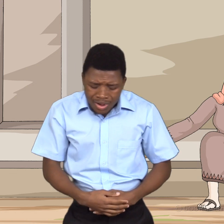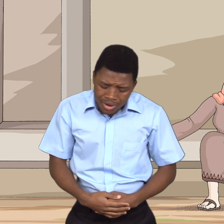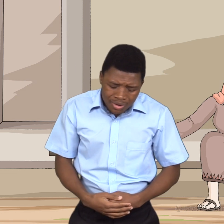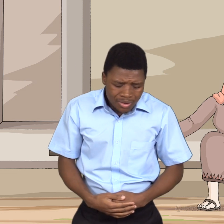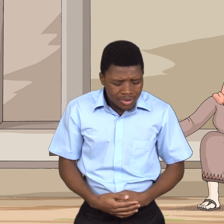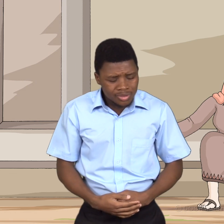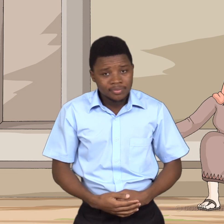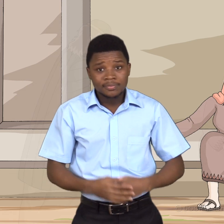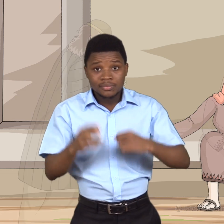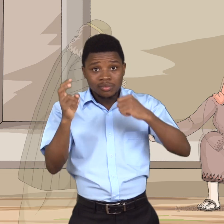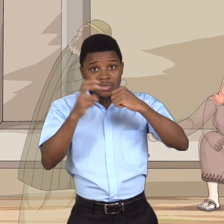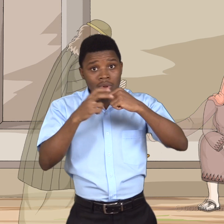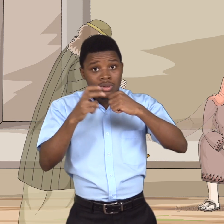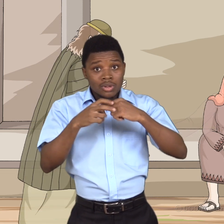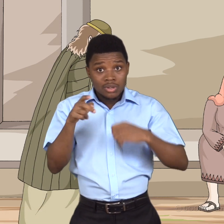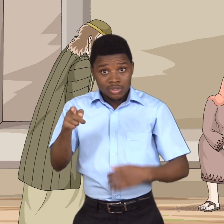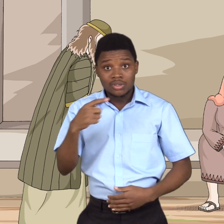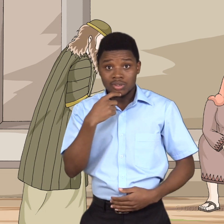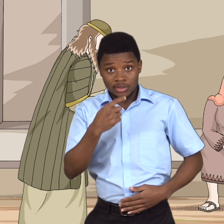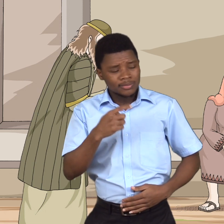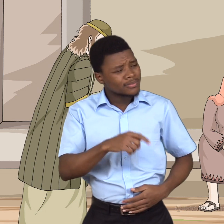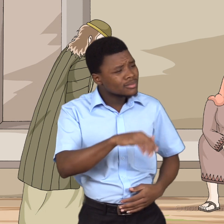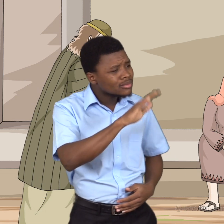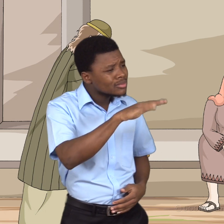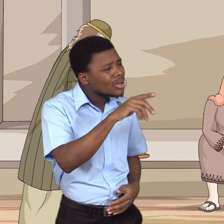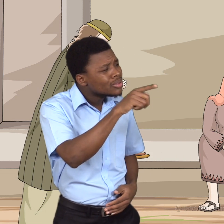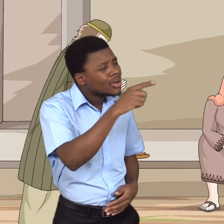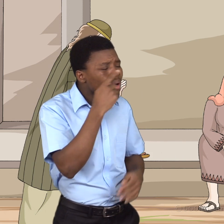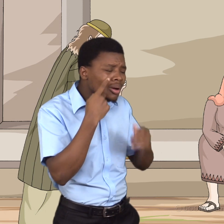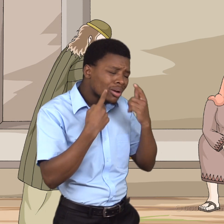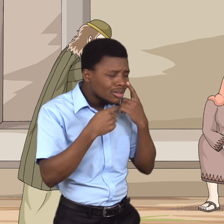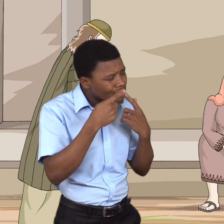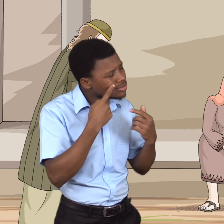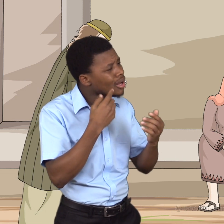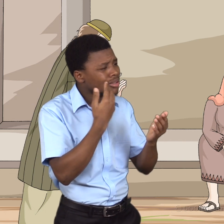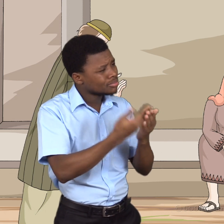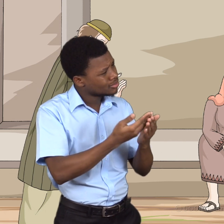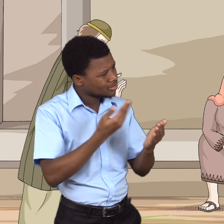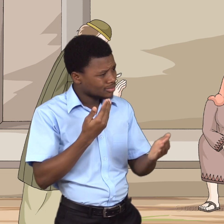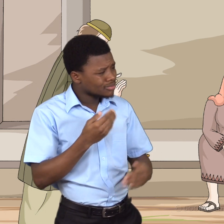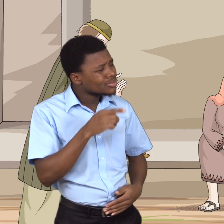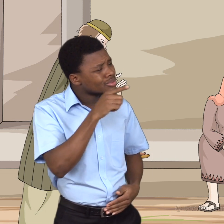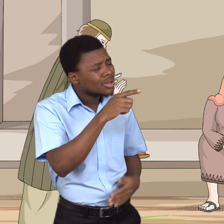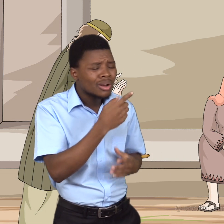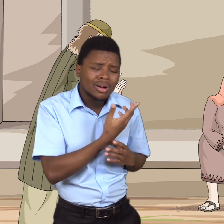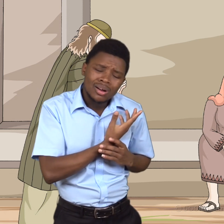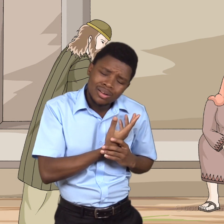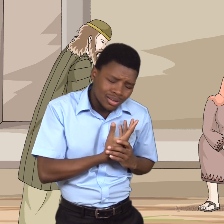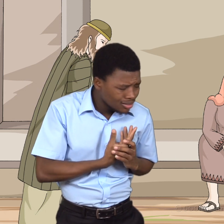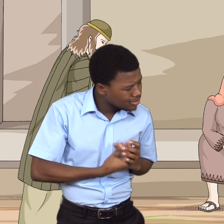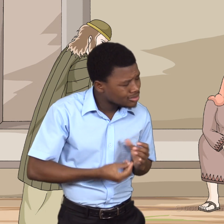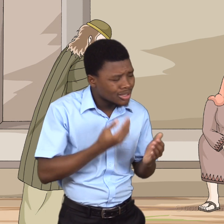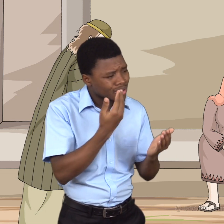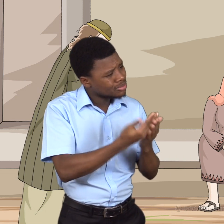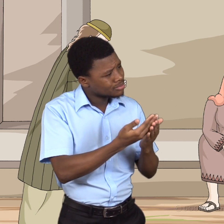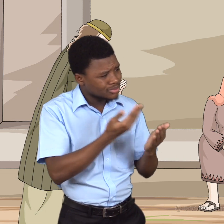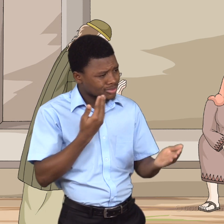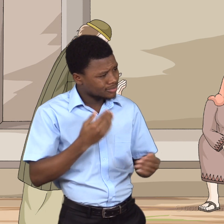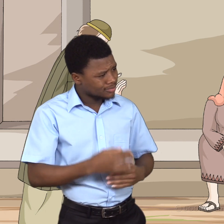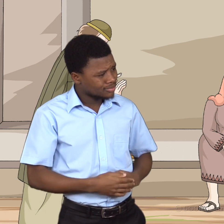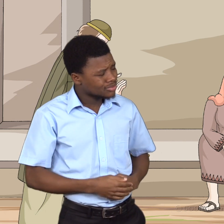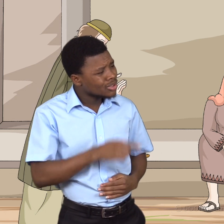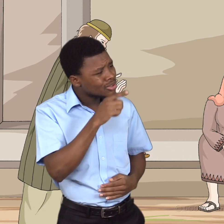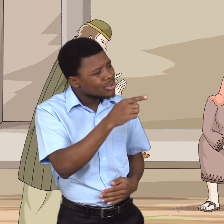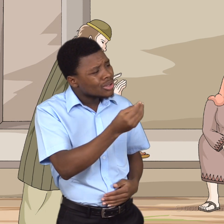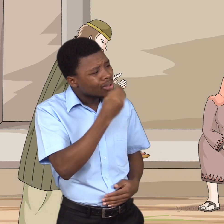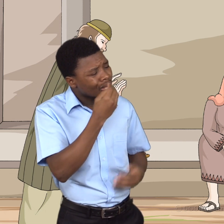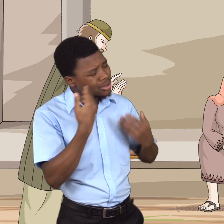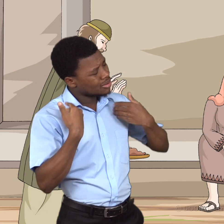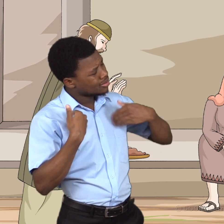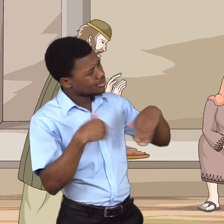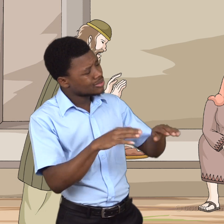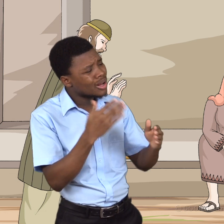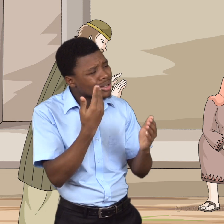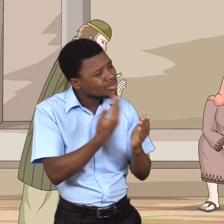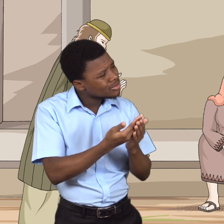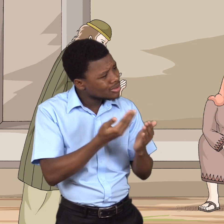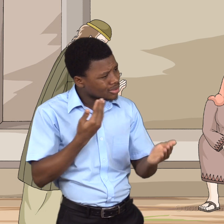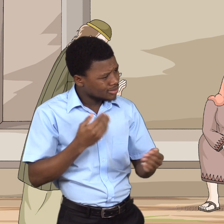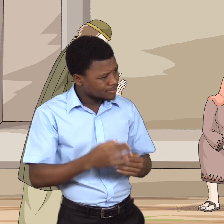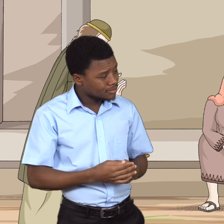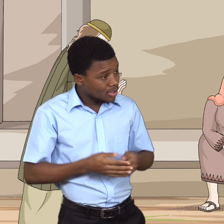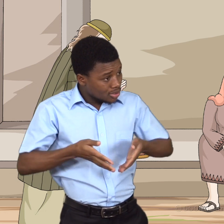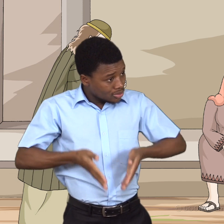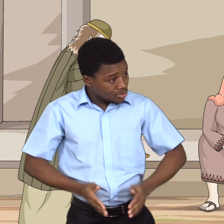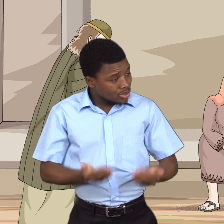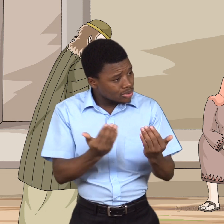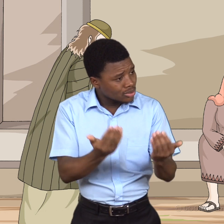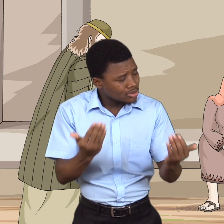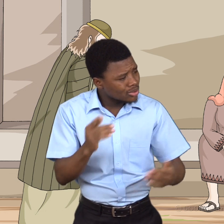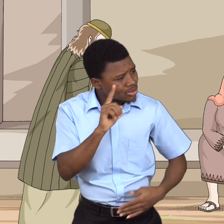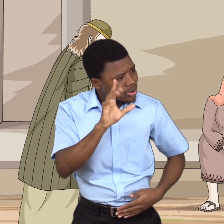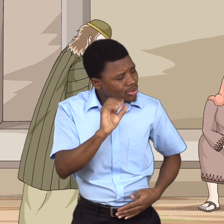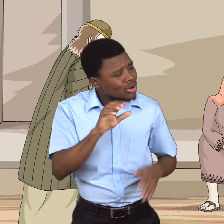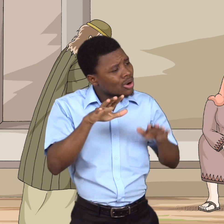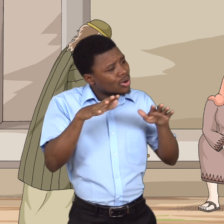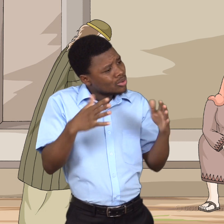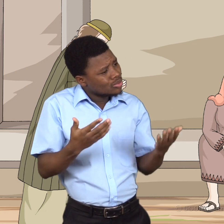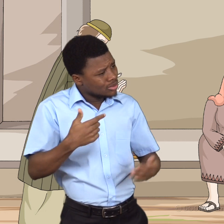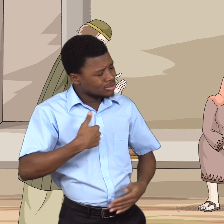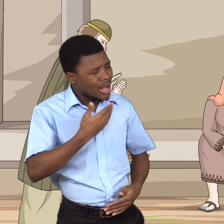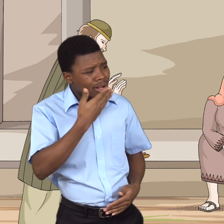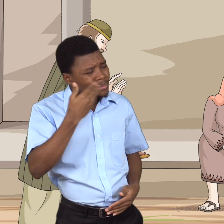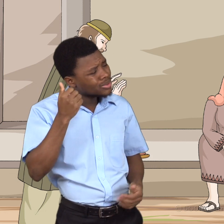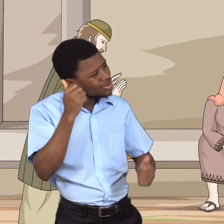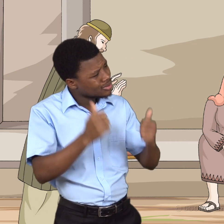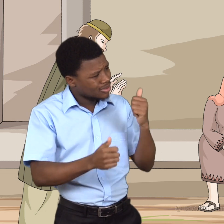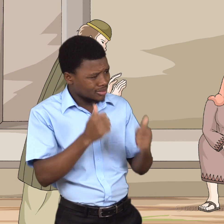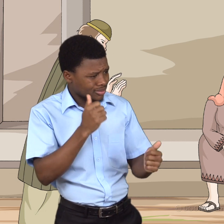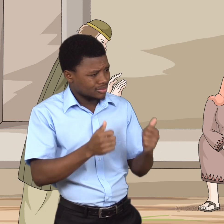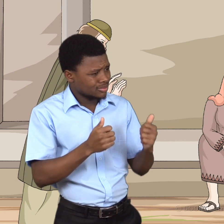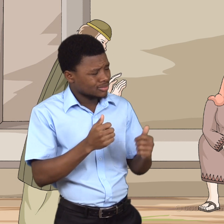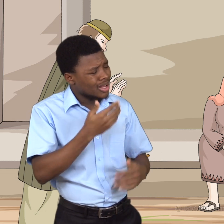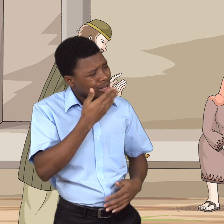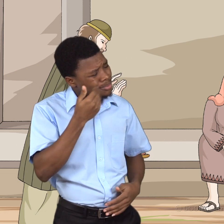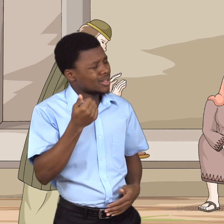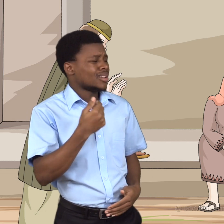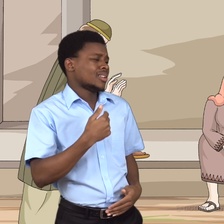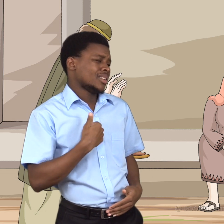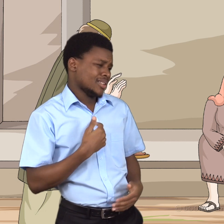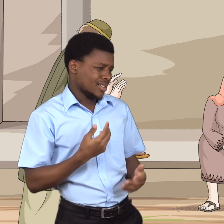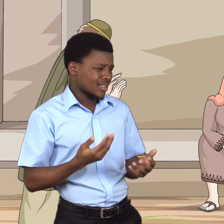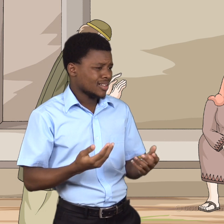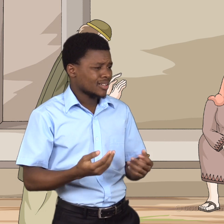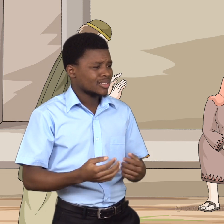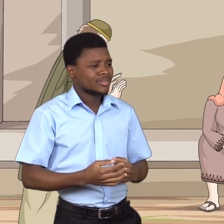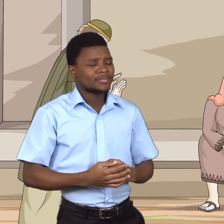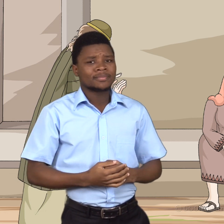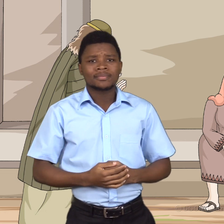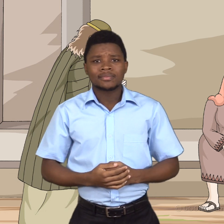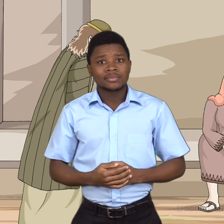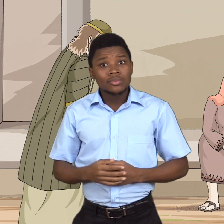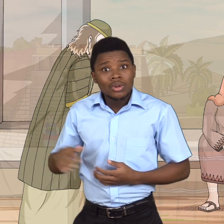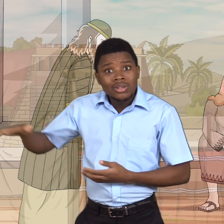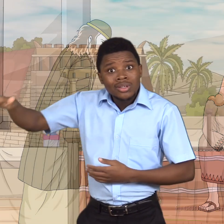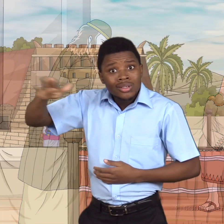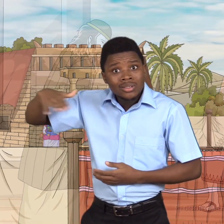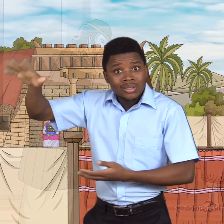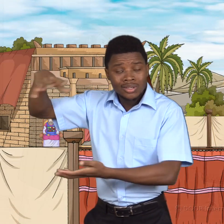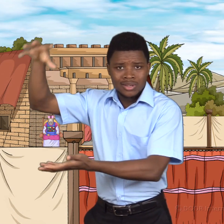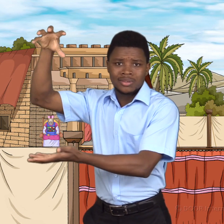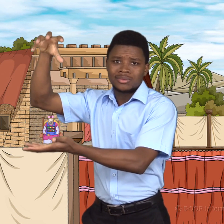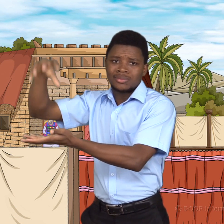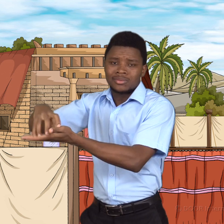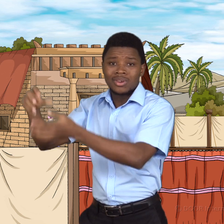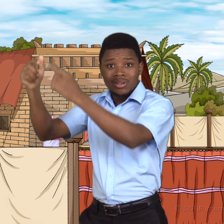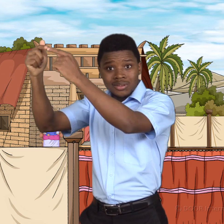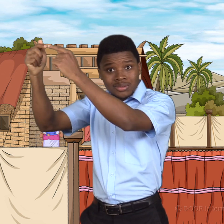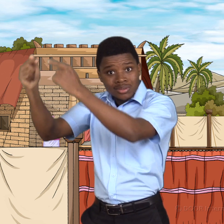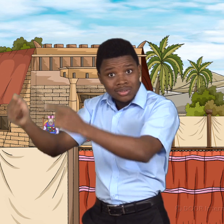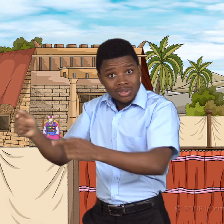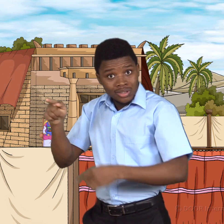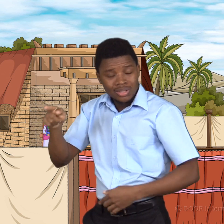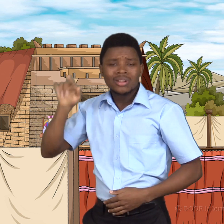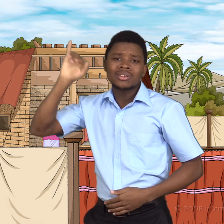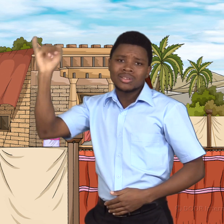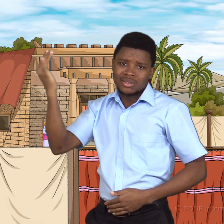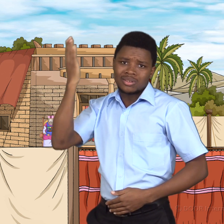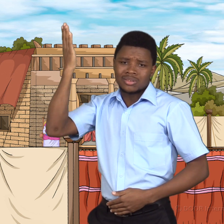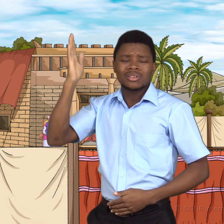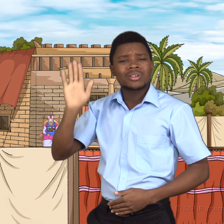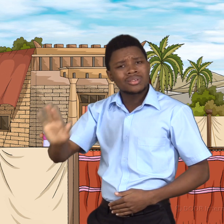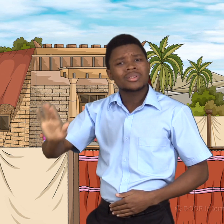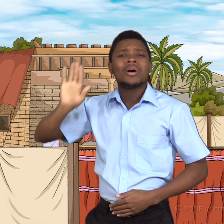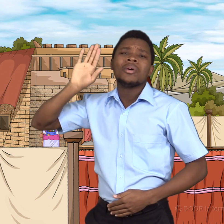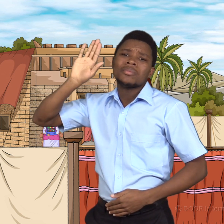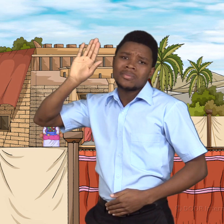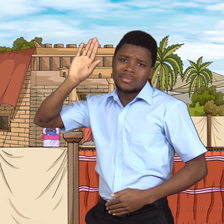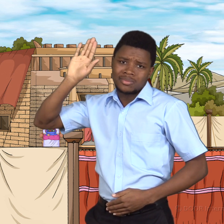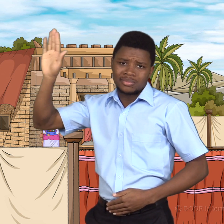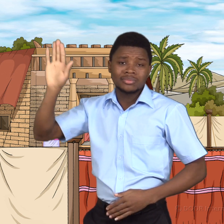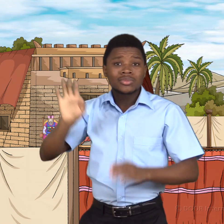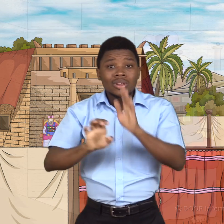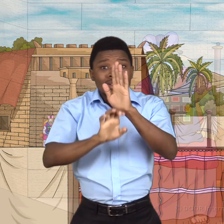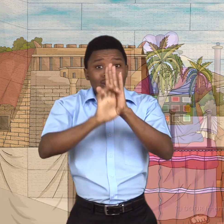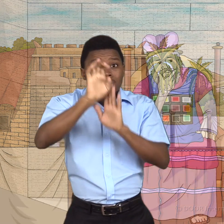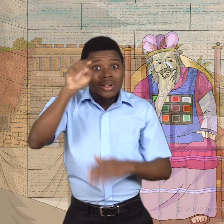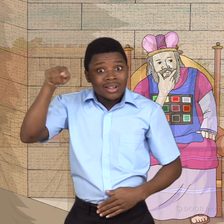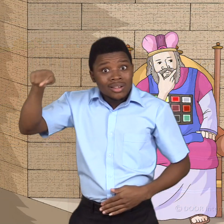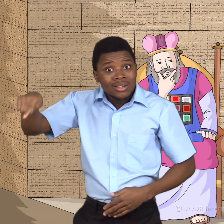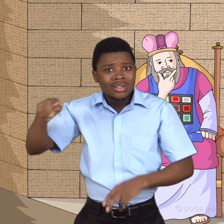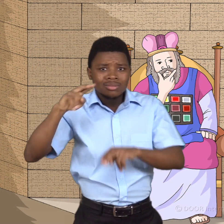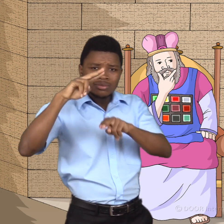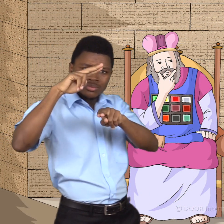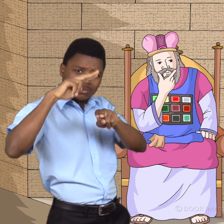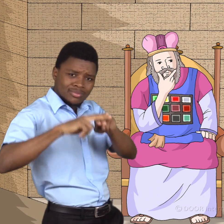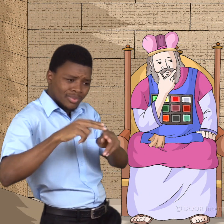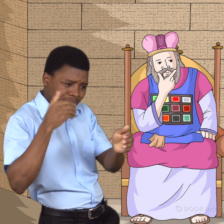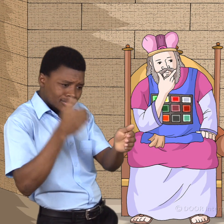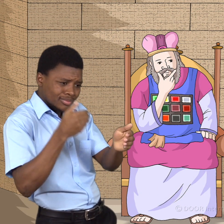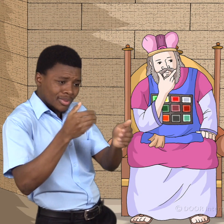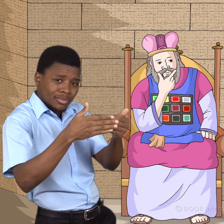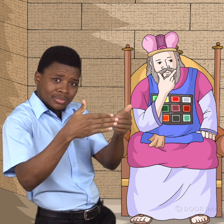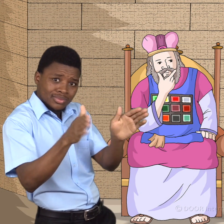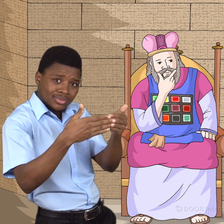“Hannah, why are you crying?” her husband Elkanah asked. “Why won’t you eat? Why is your heart so grieved? Am I not better to you than ten sons?” So after they had finished eating and drinking in Shiloh, Hannah stood up.